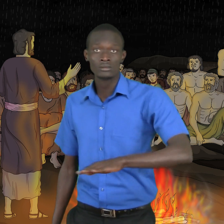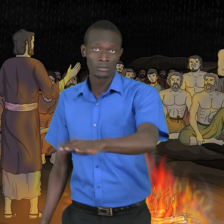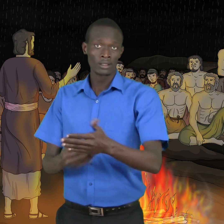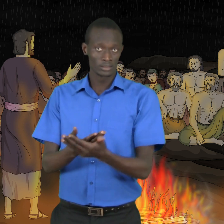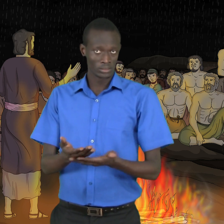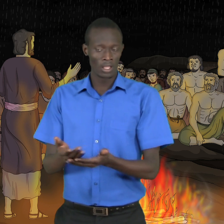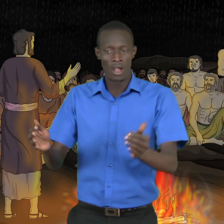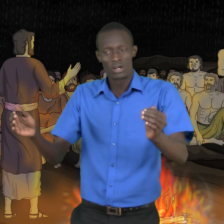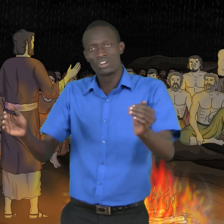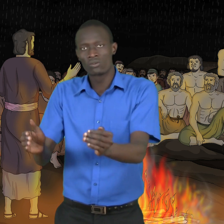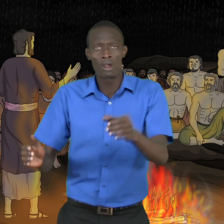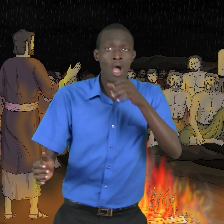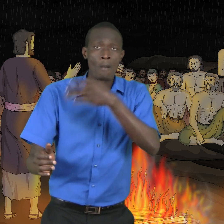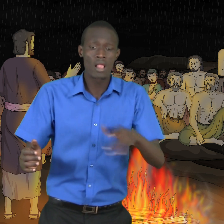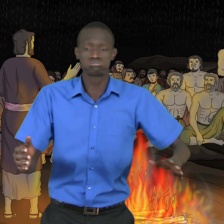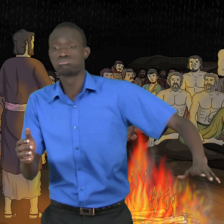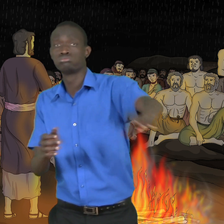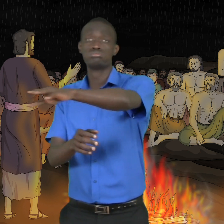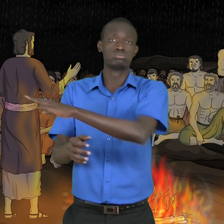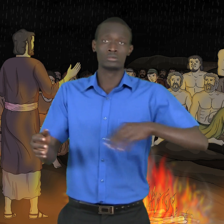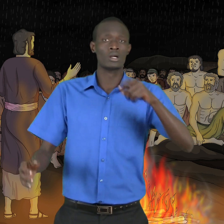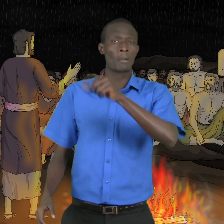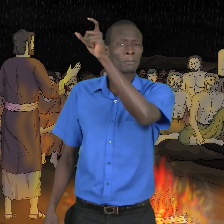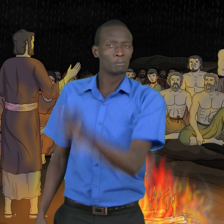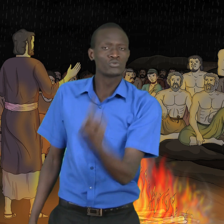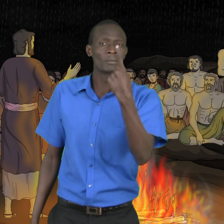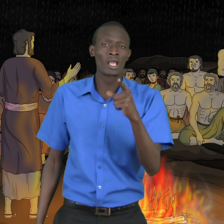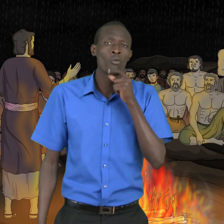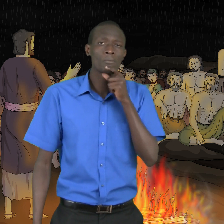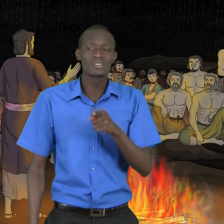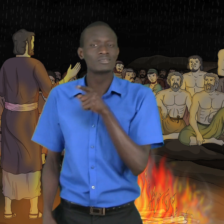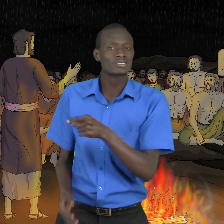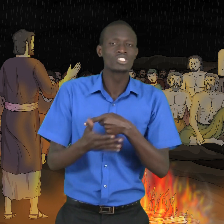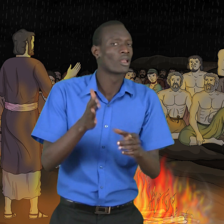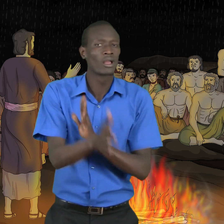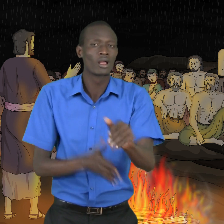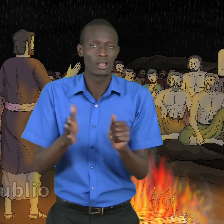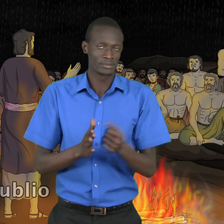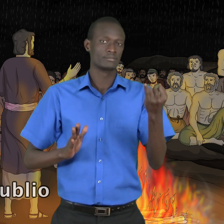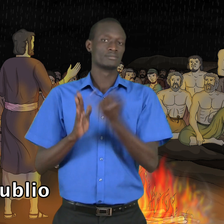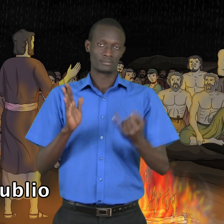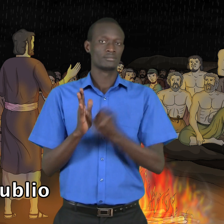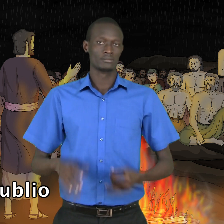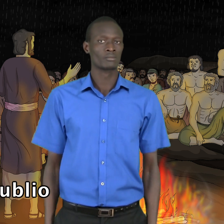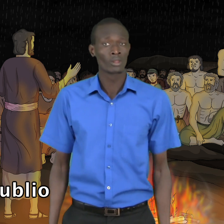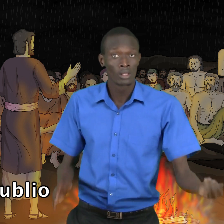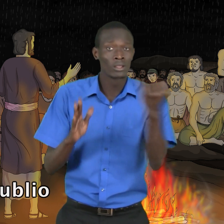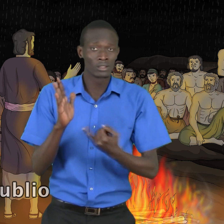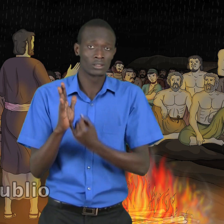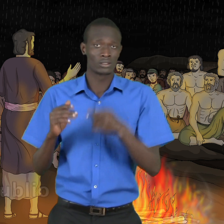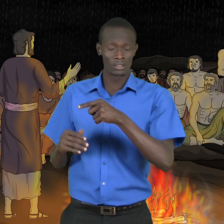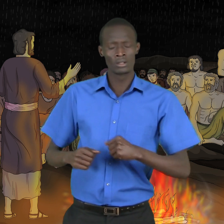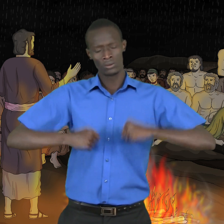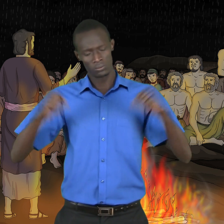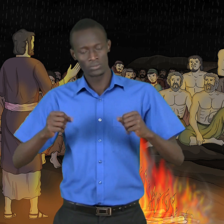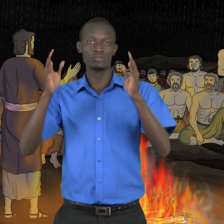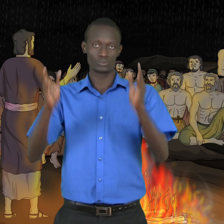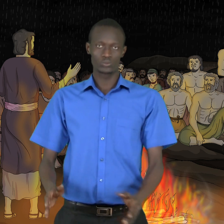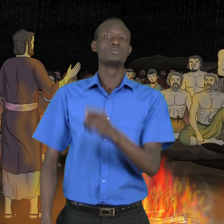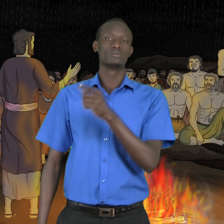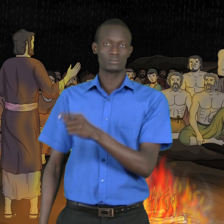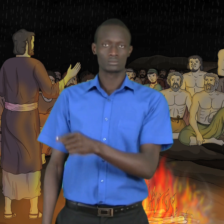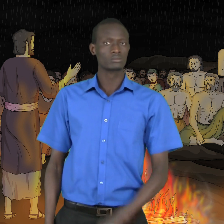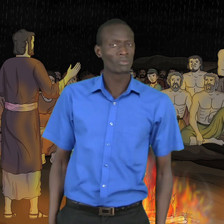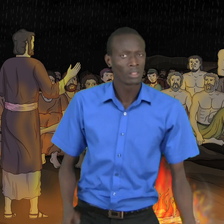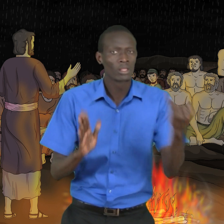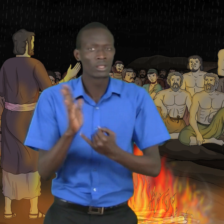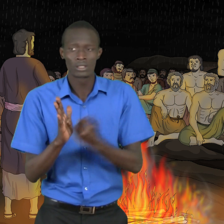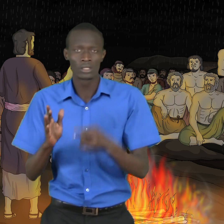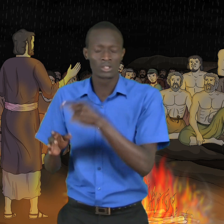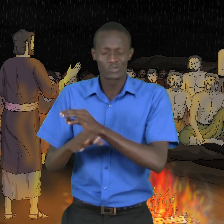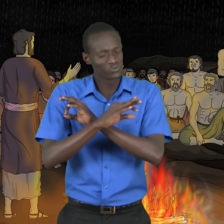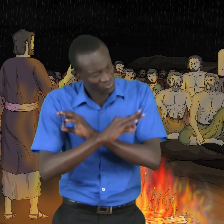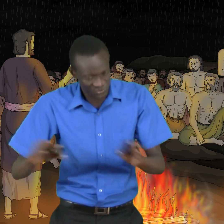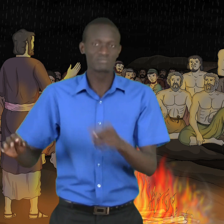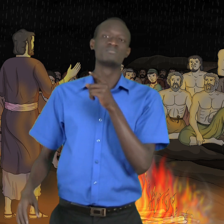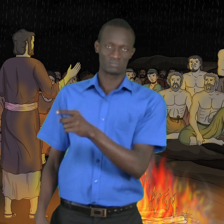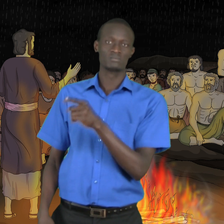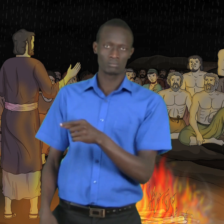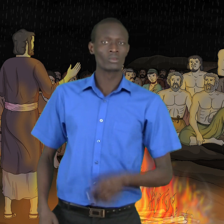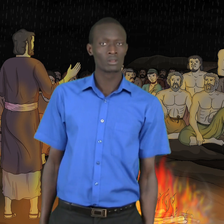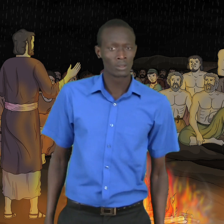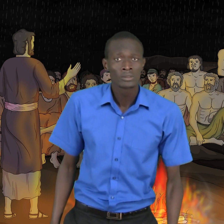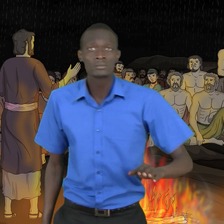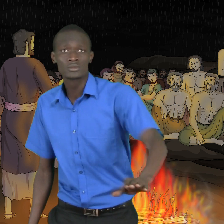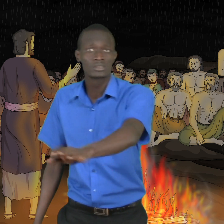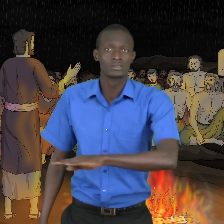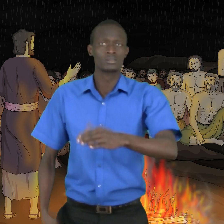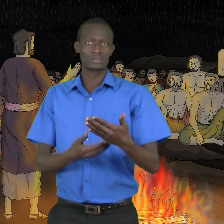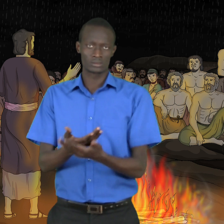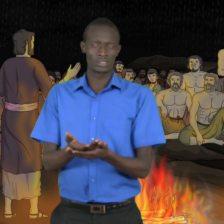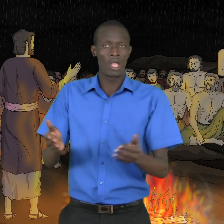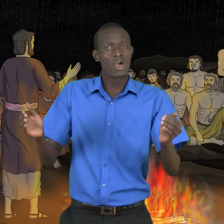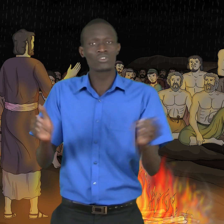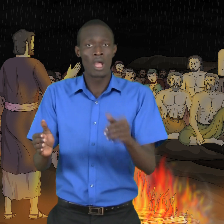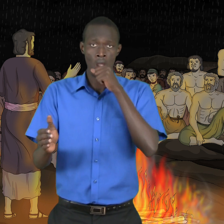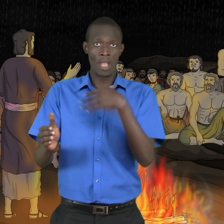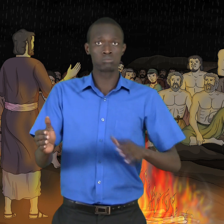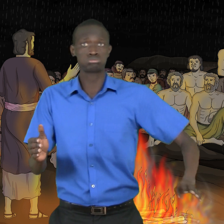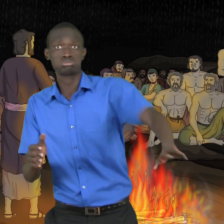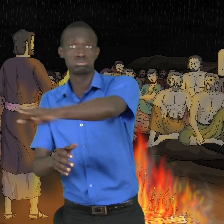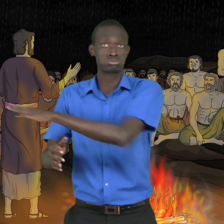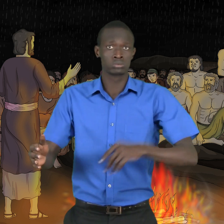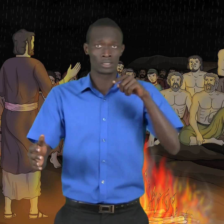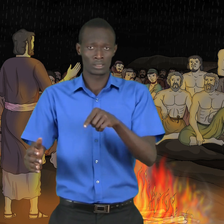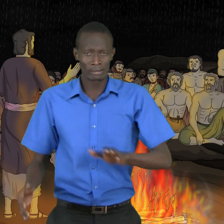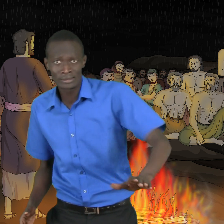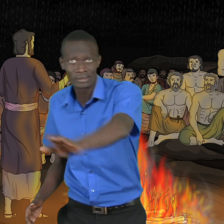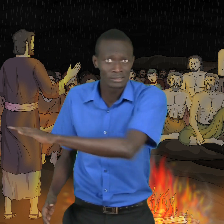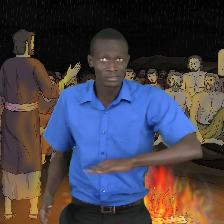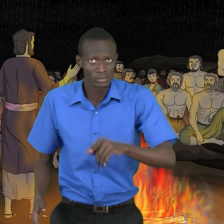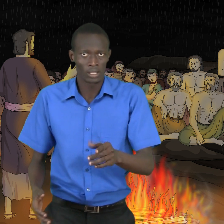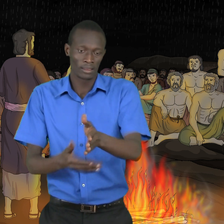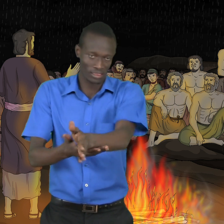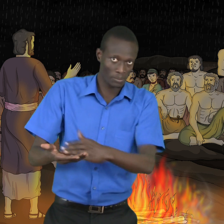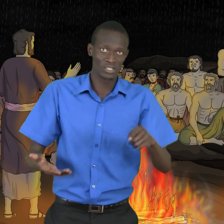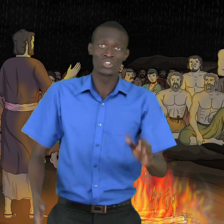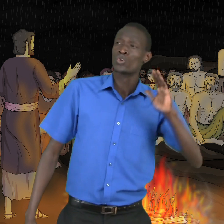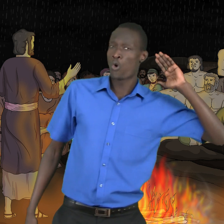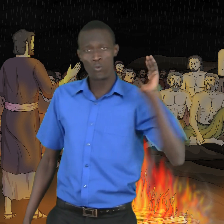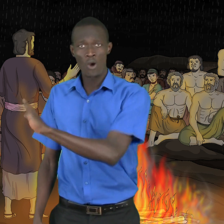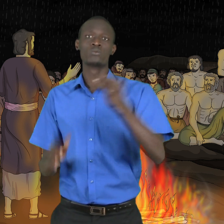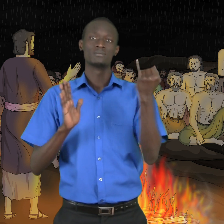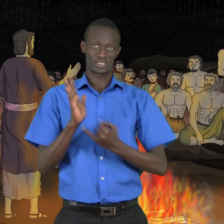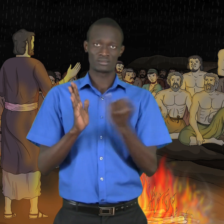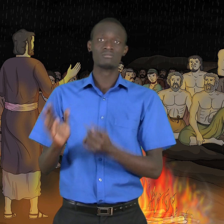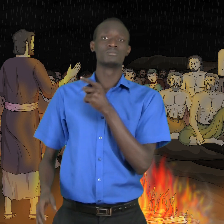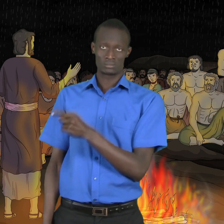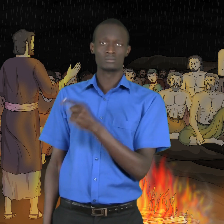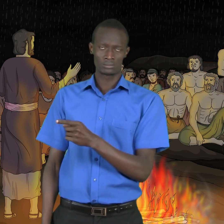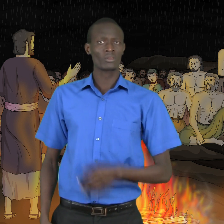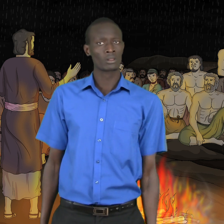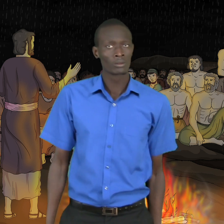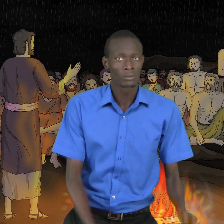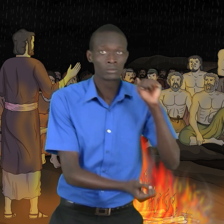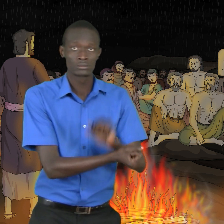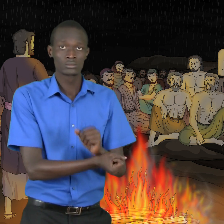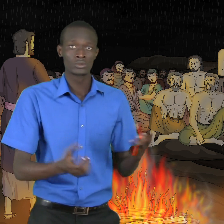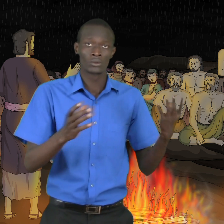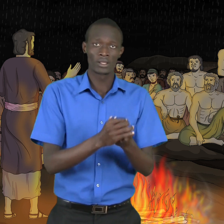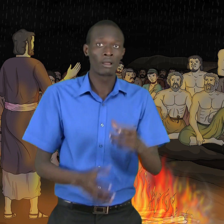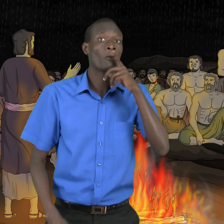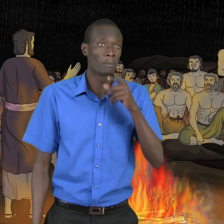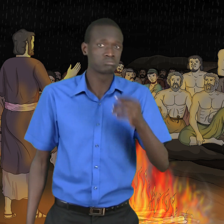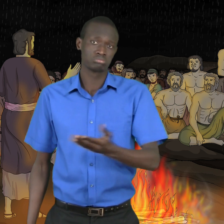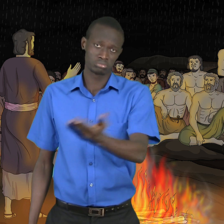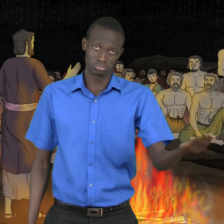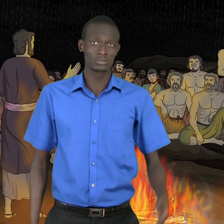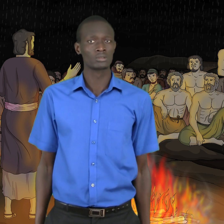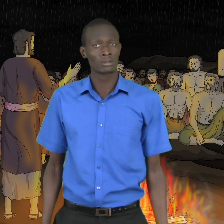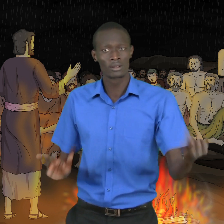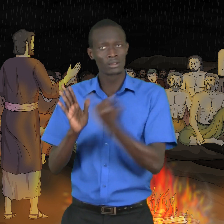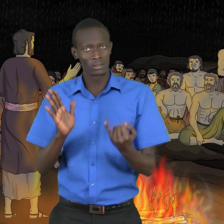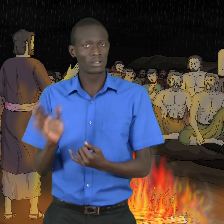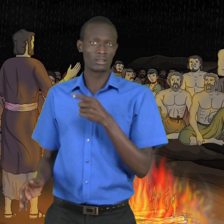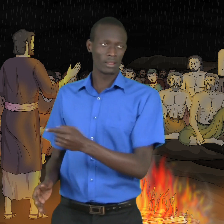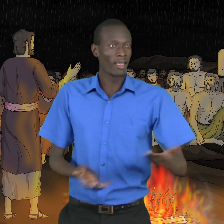Nearby stood an estate belonging to Publius, the chief official of the island.